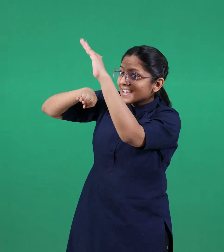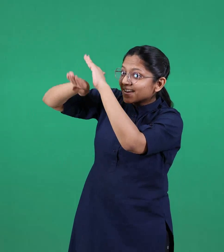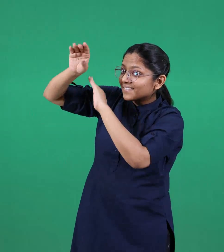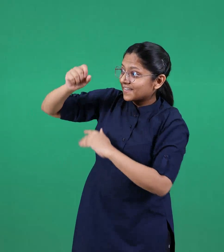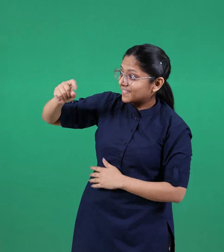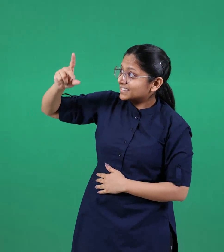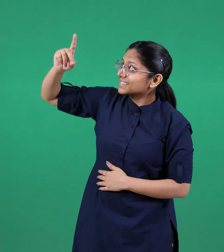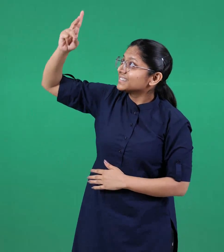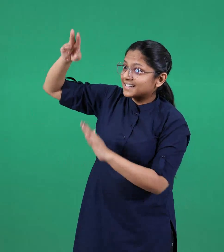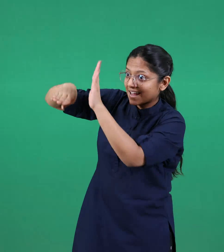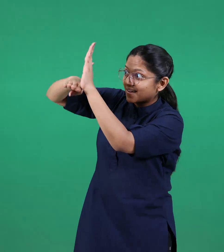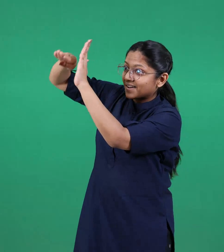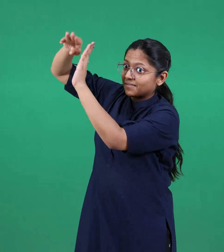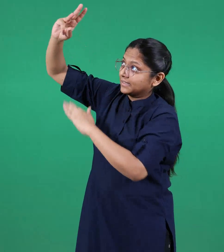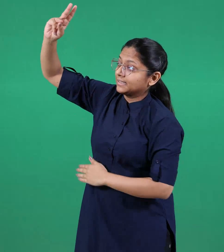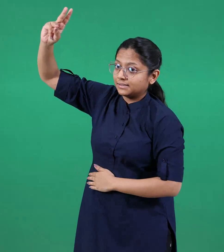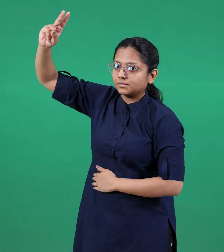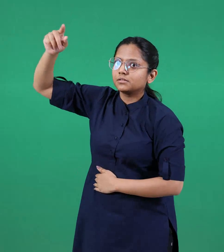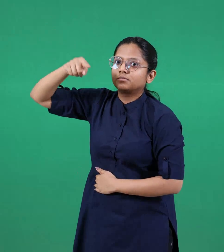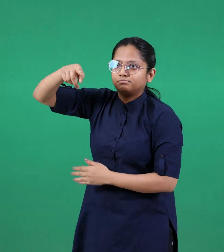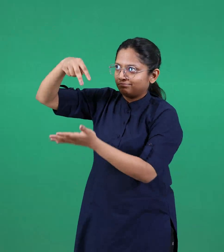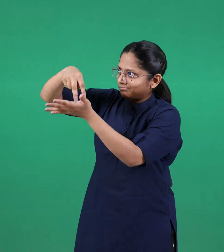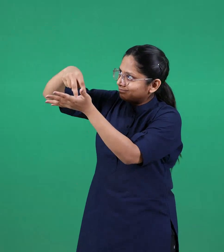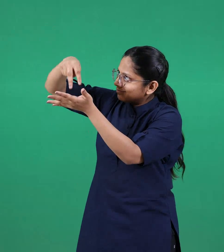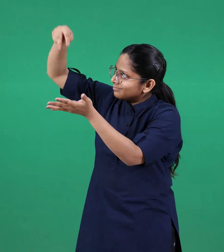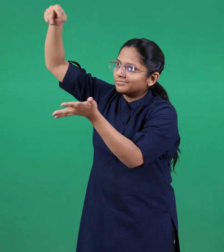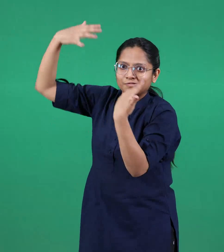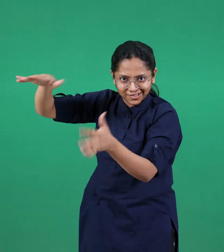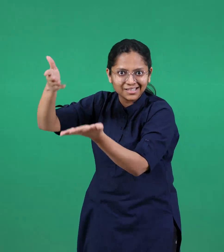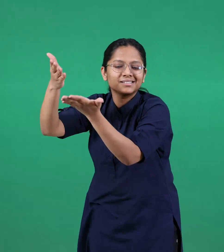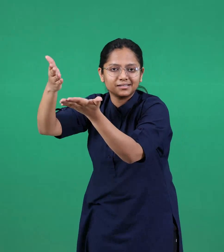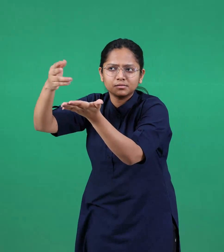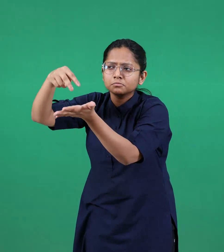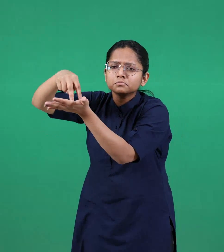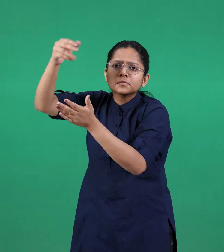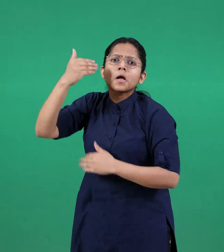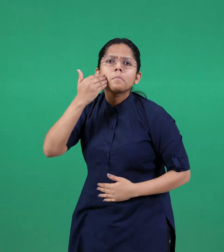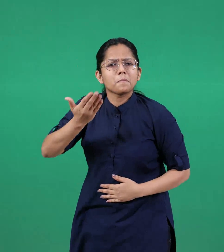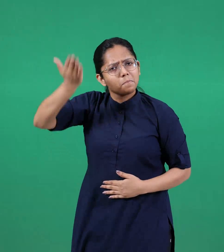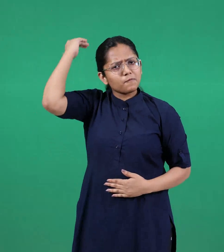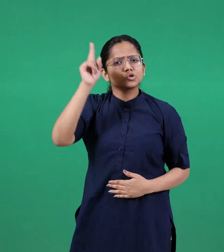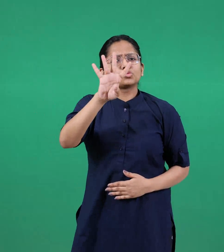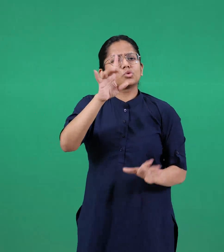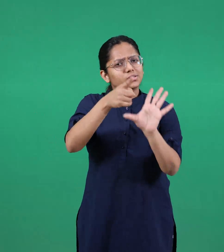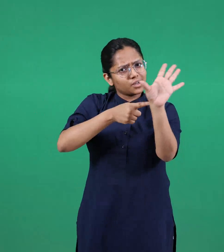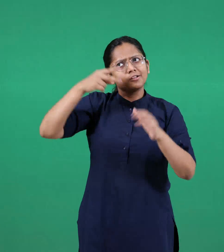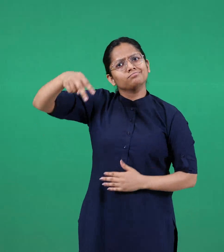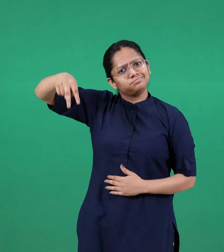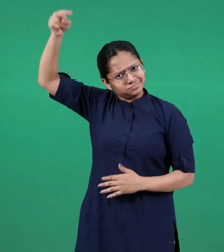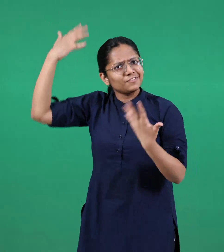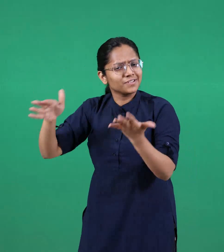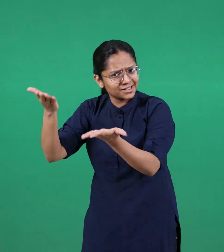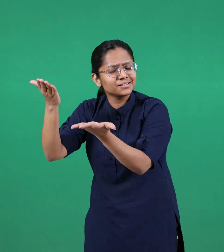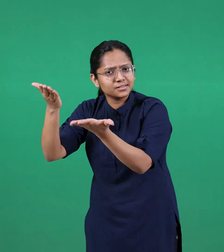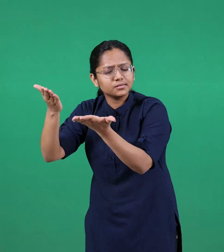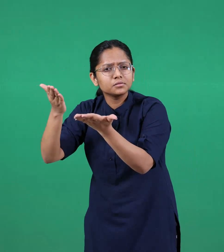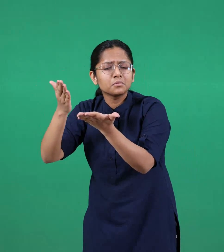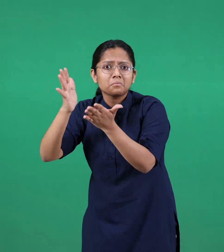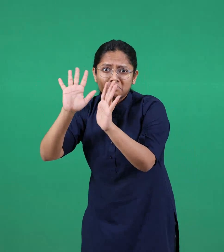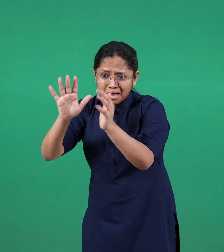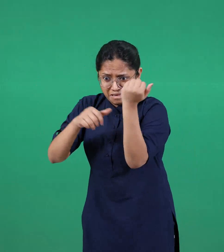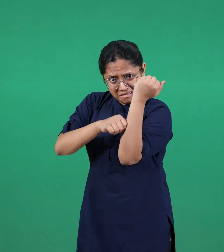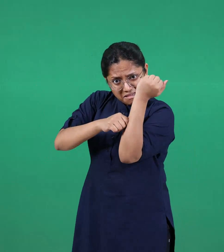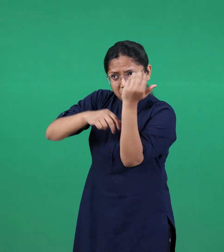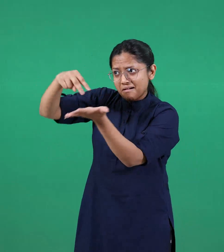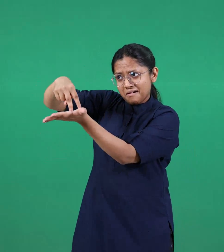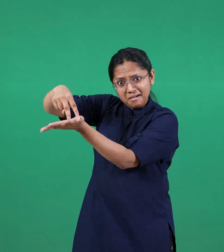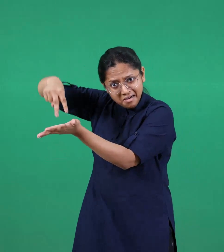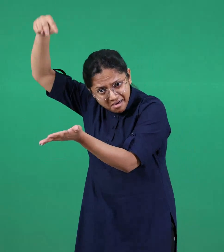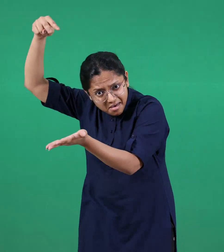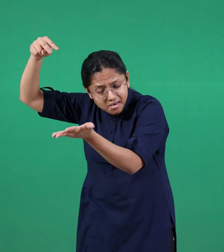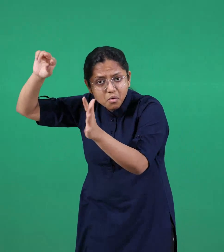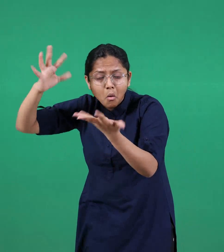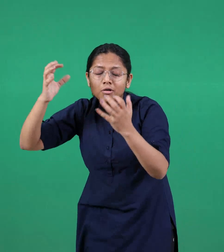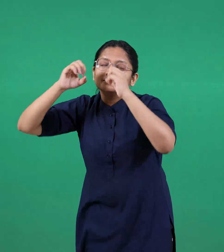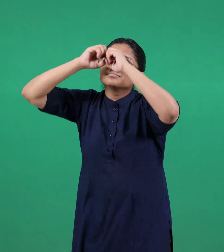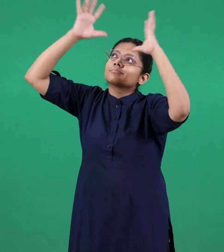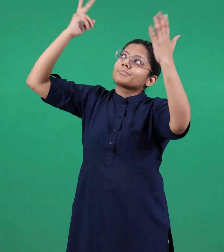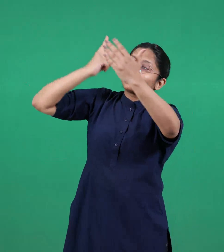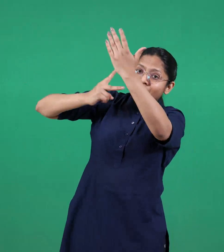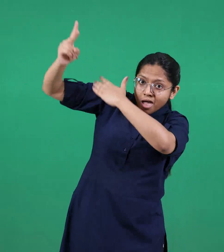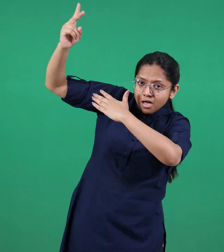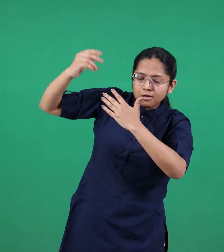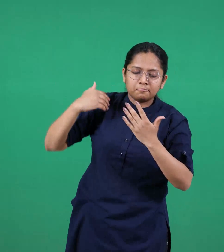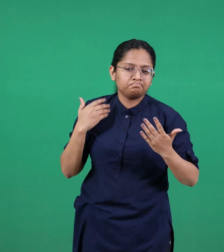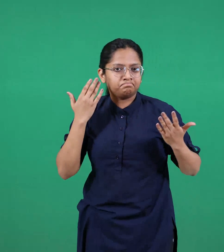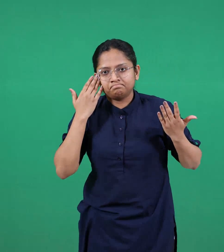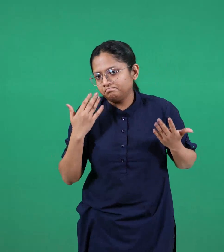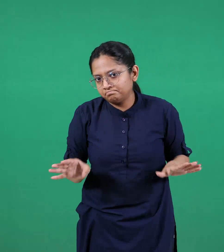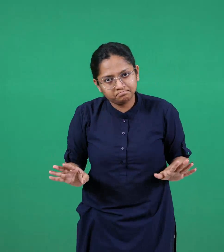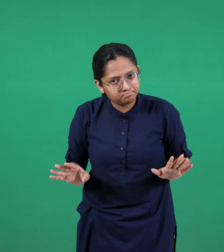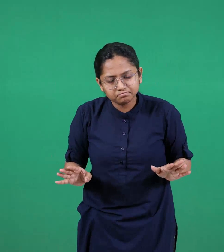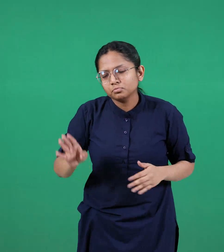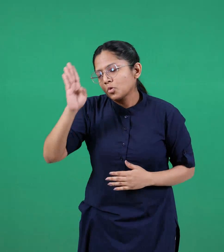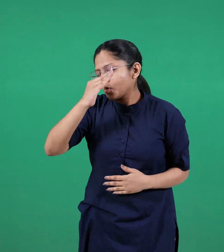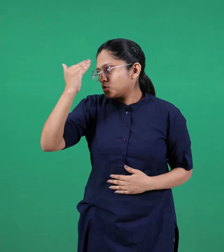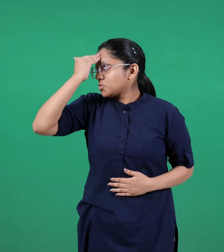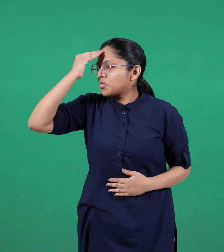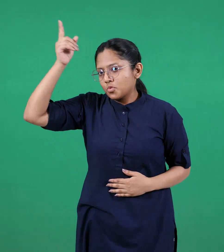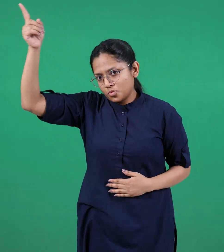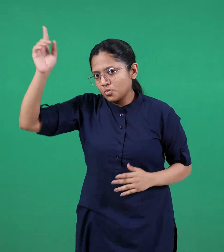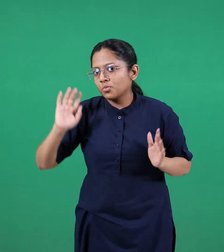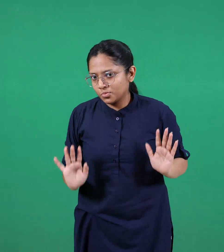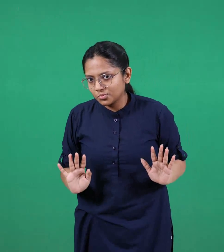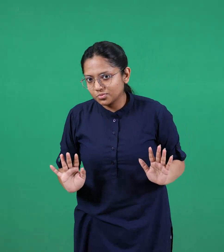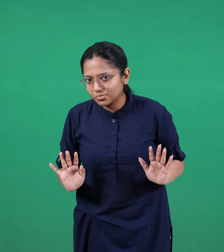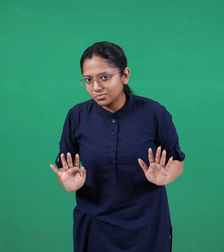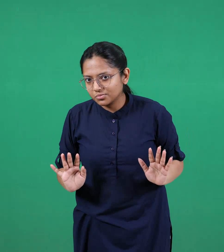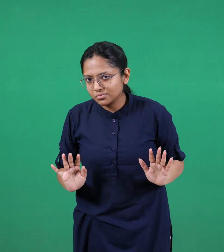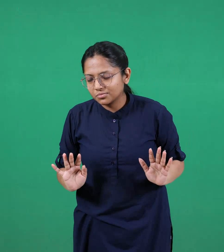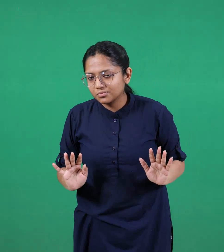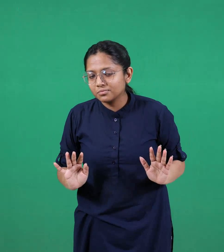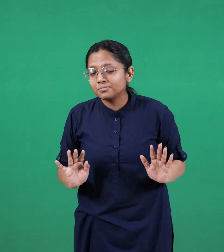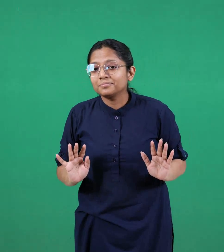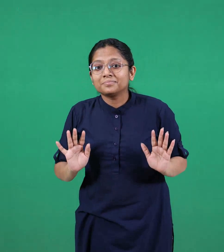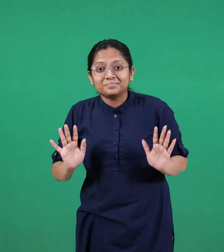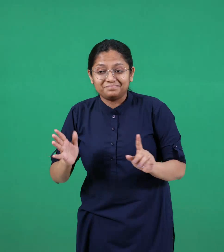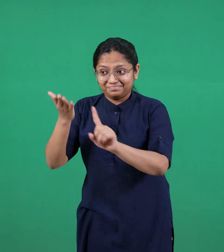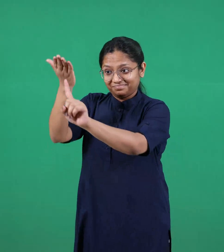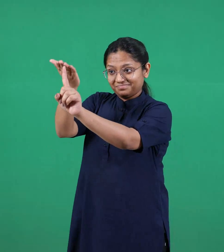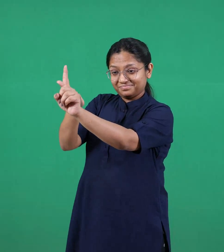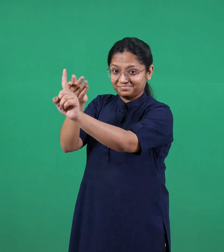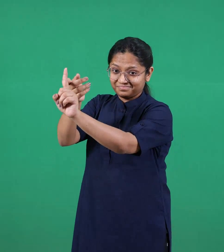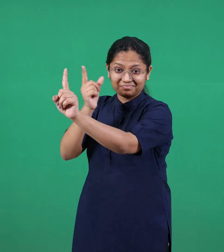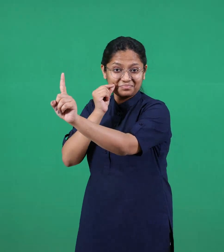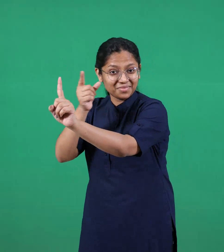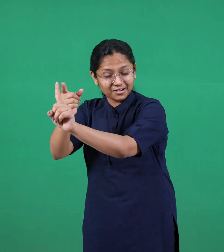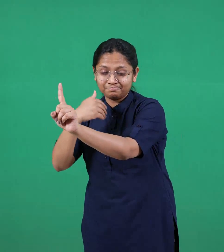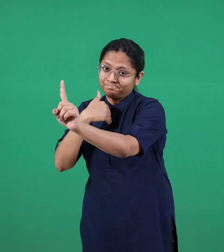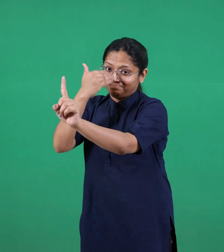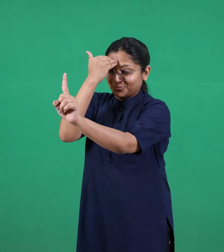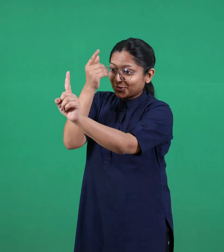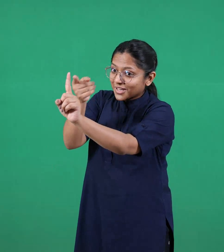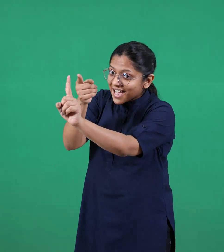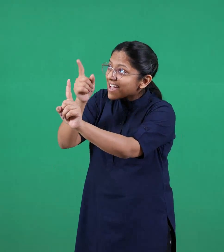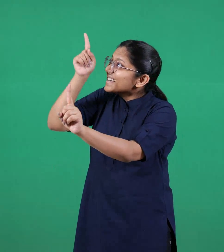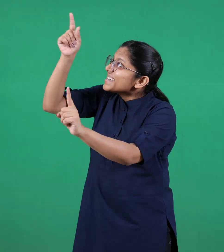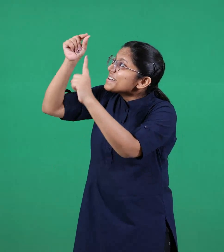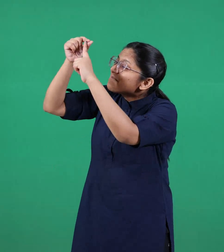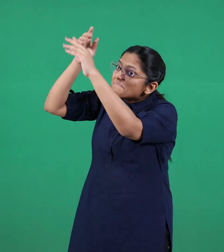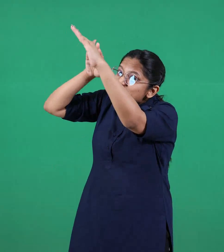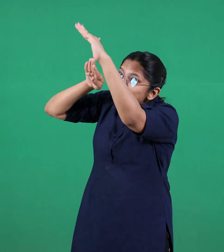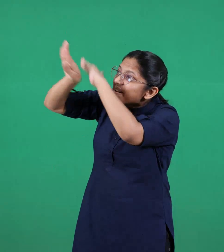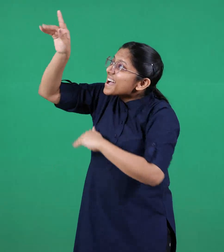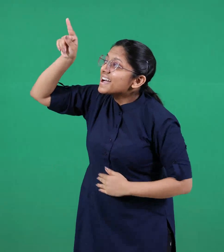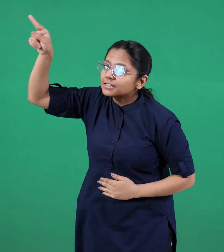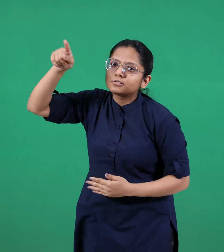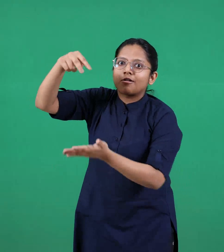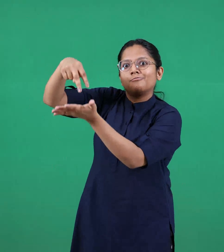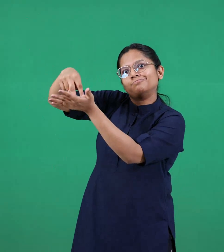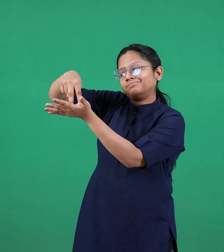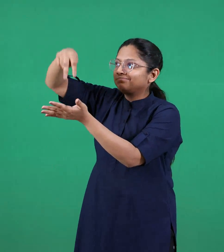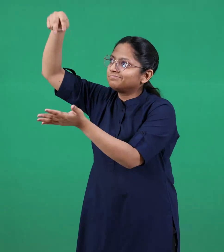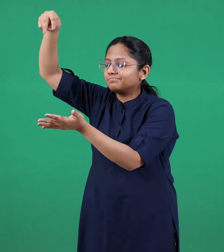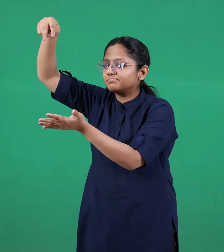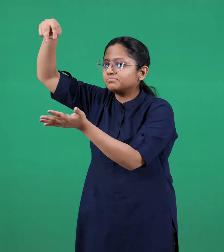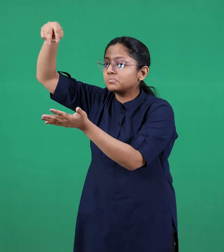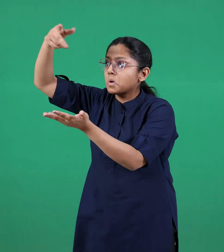Whether it was in the body or out of it I do not know, but God knows.